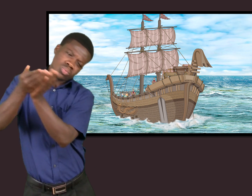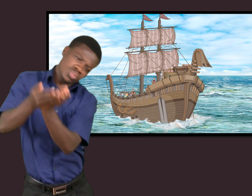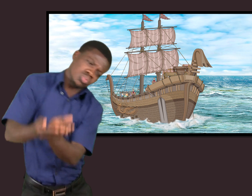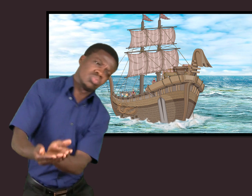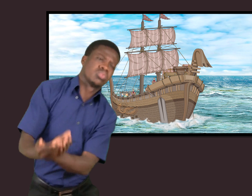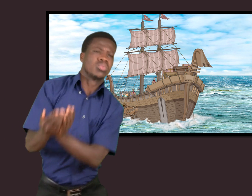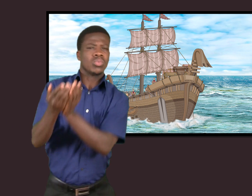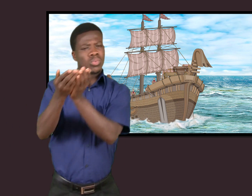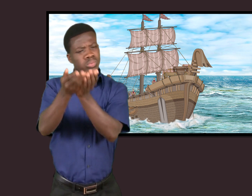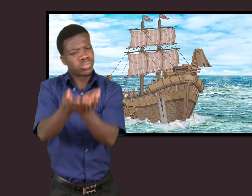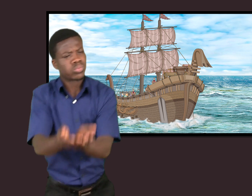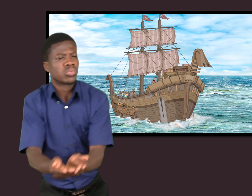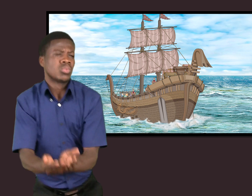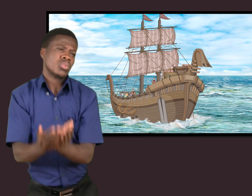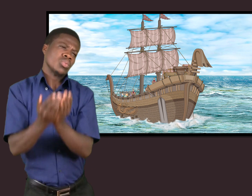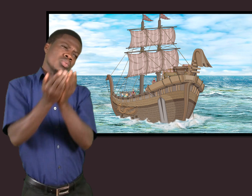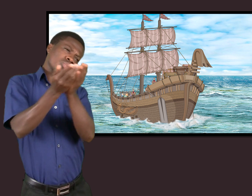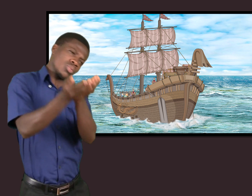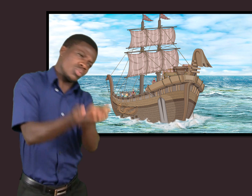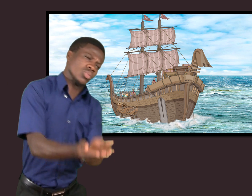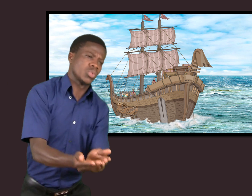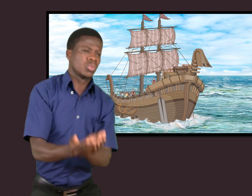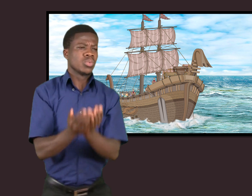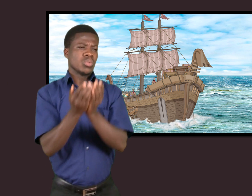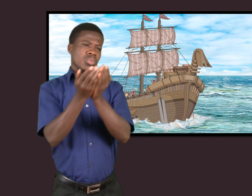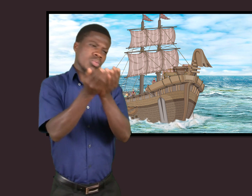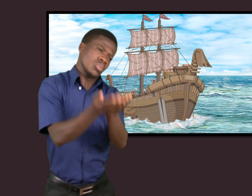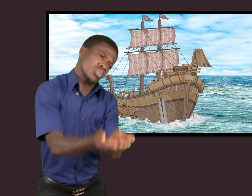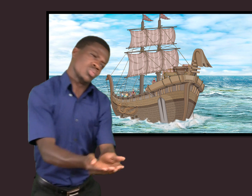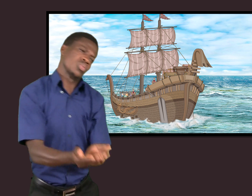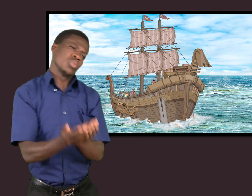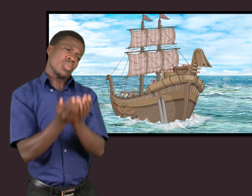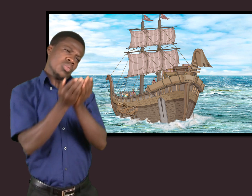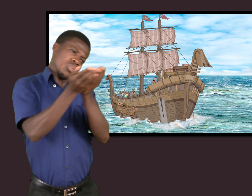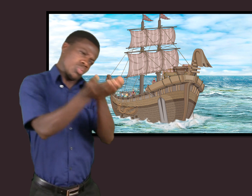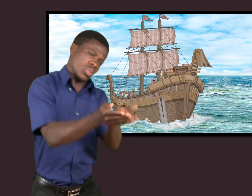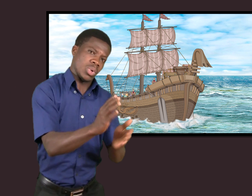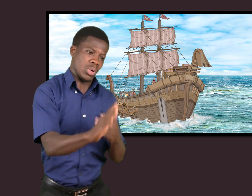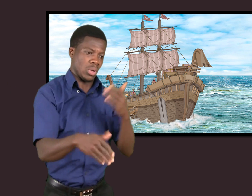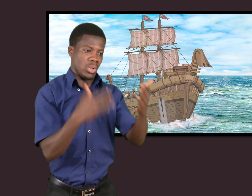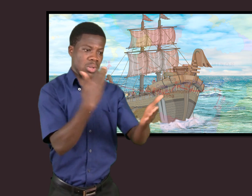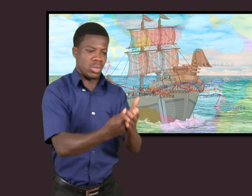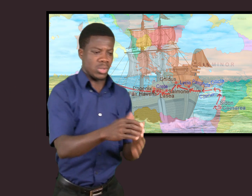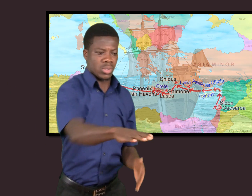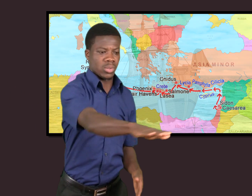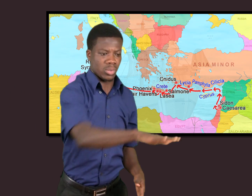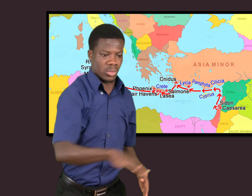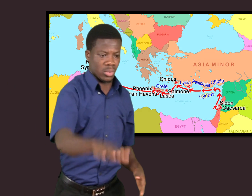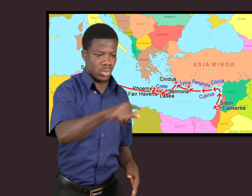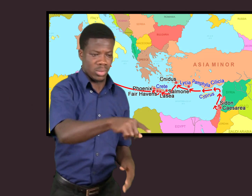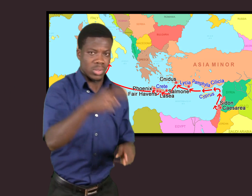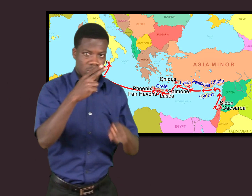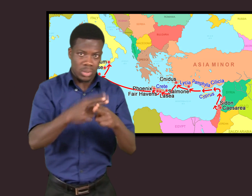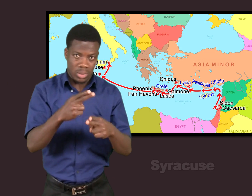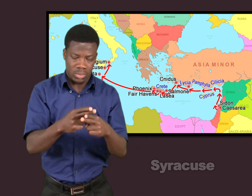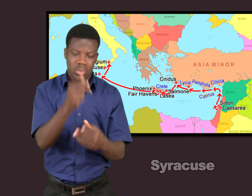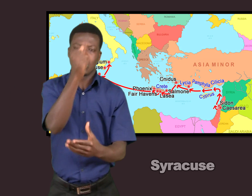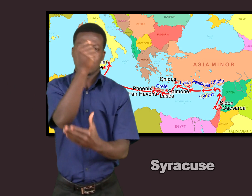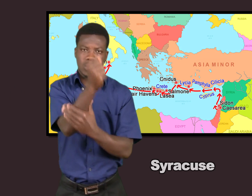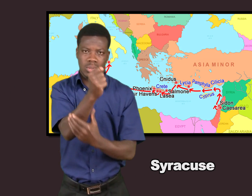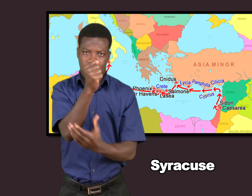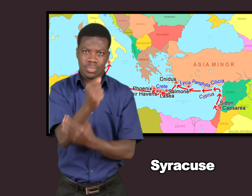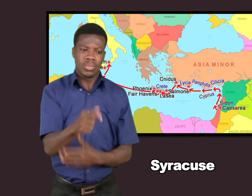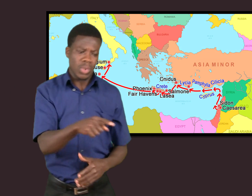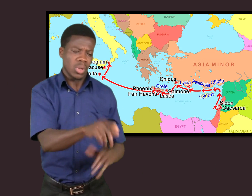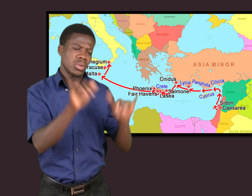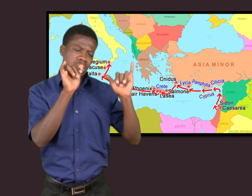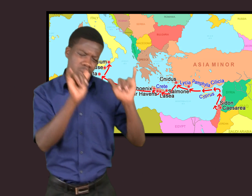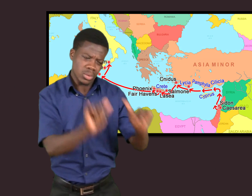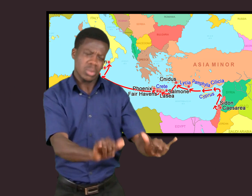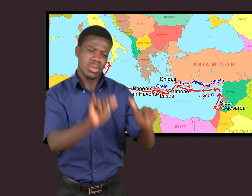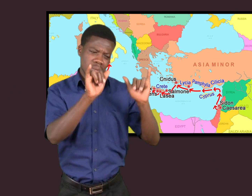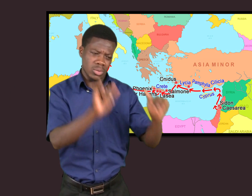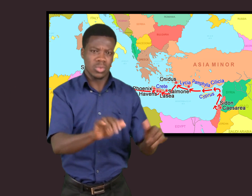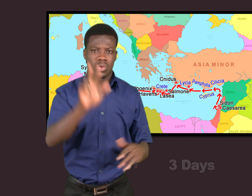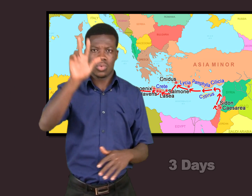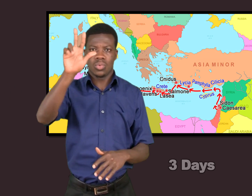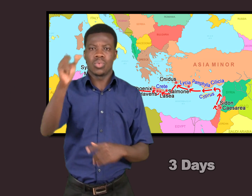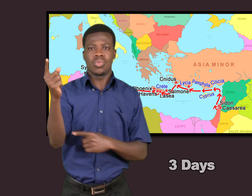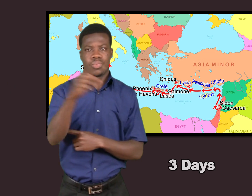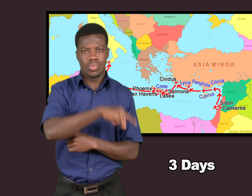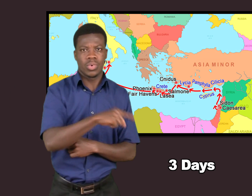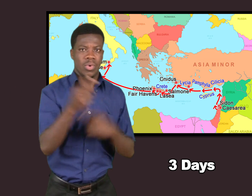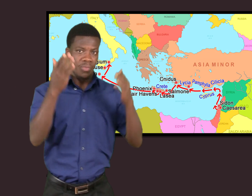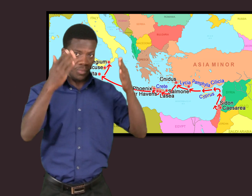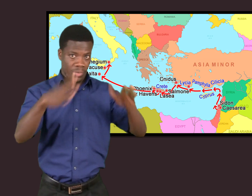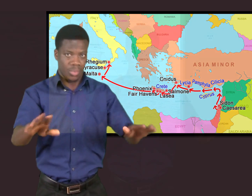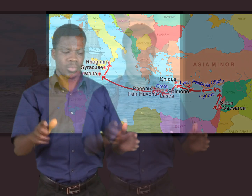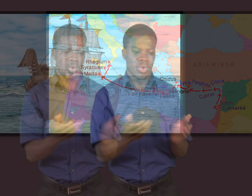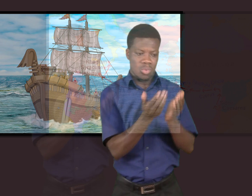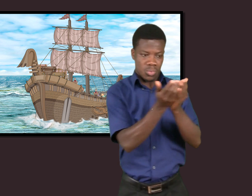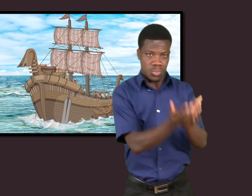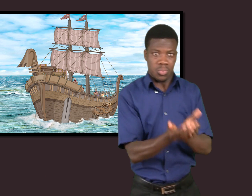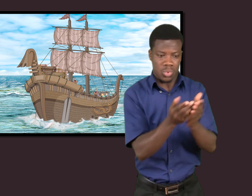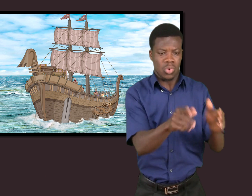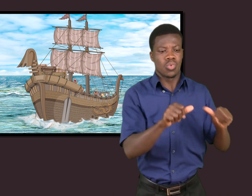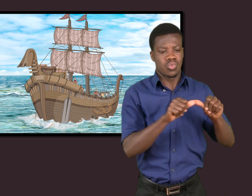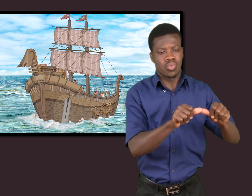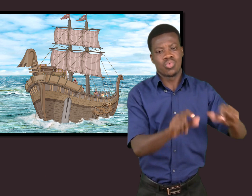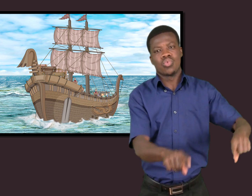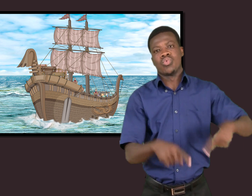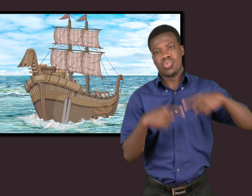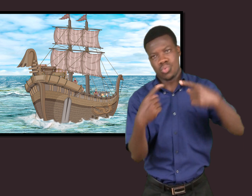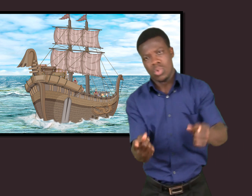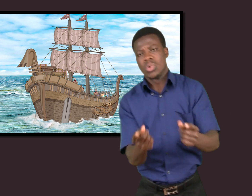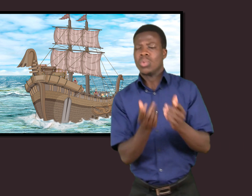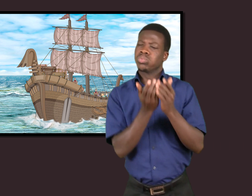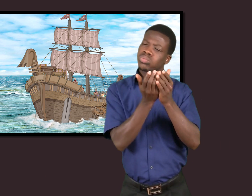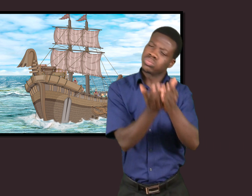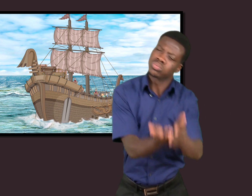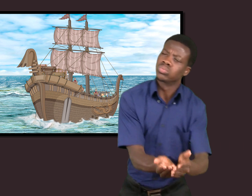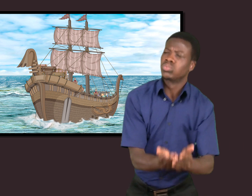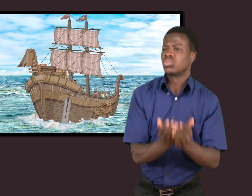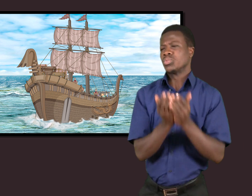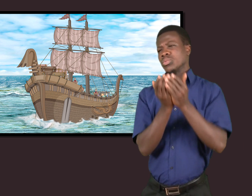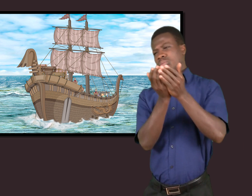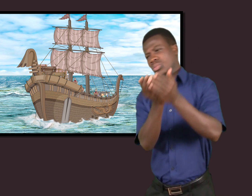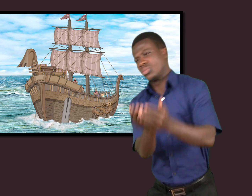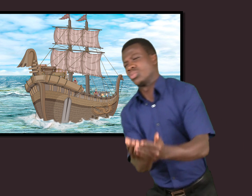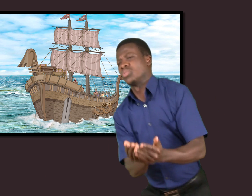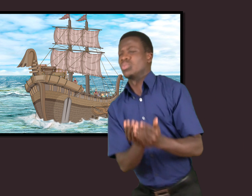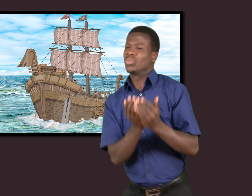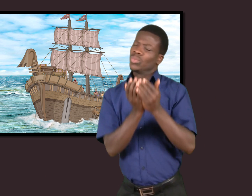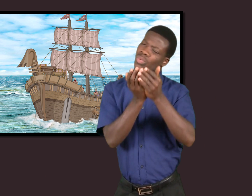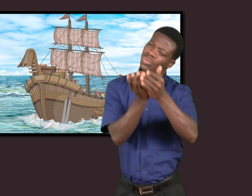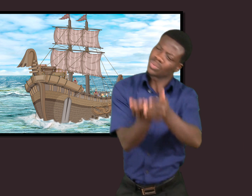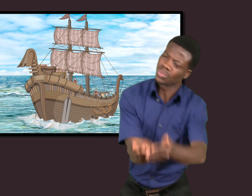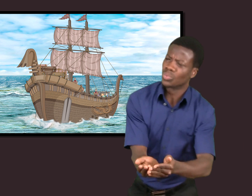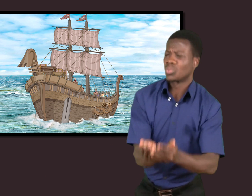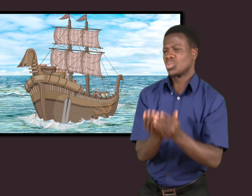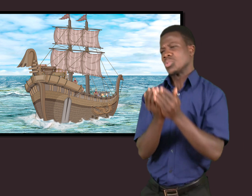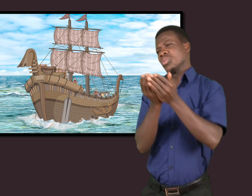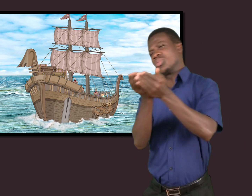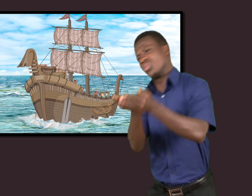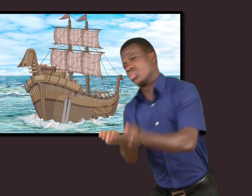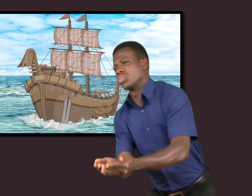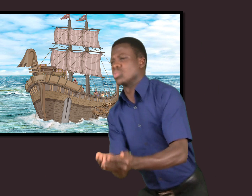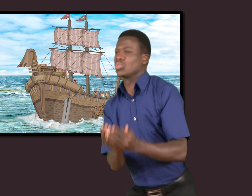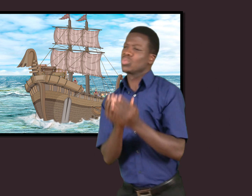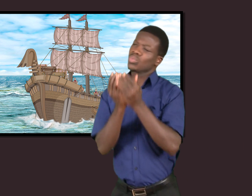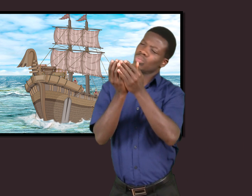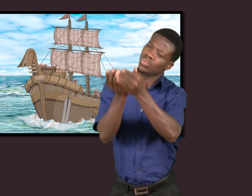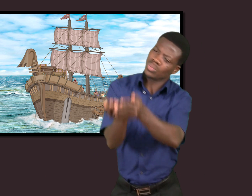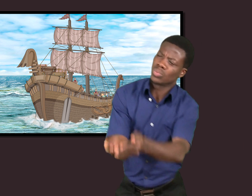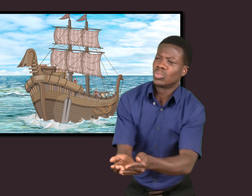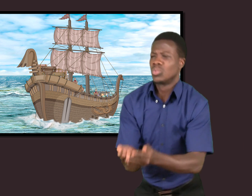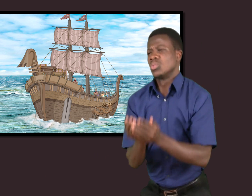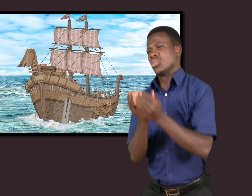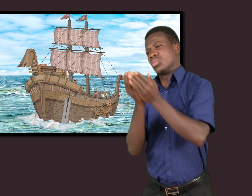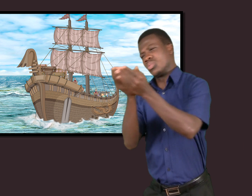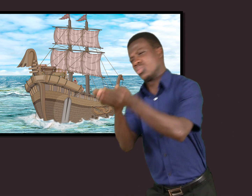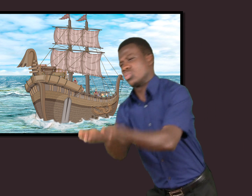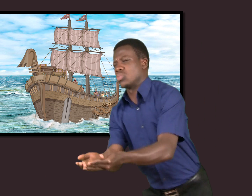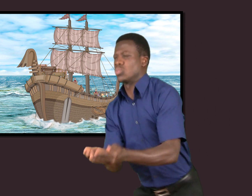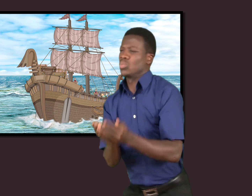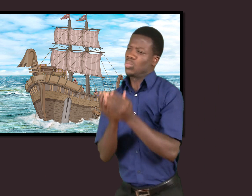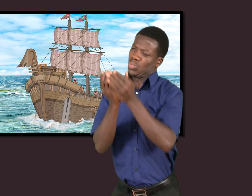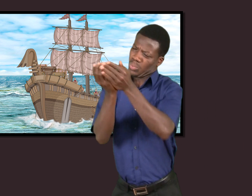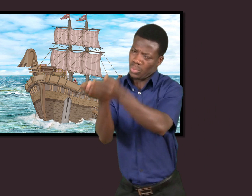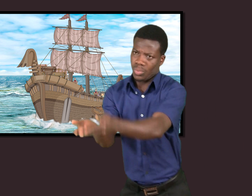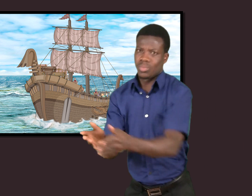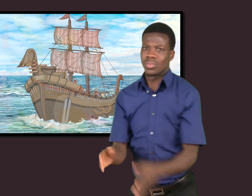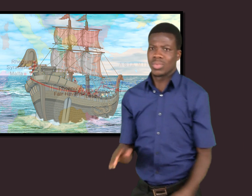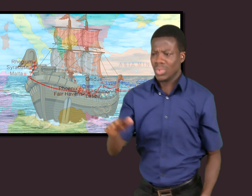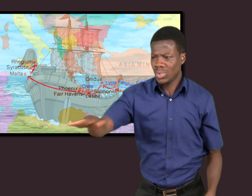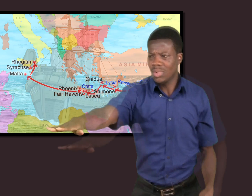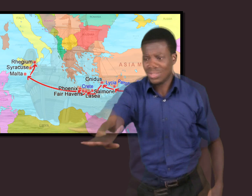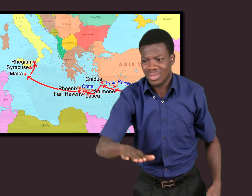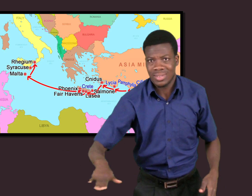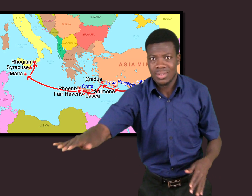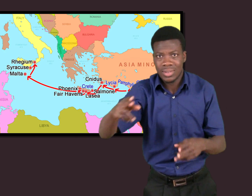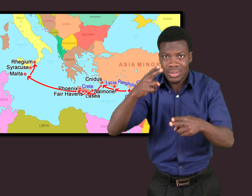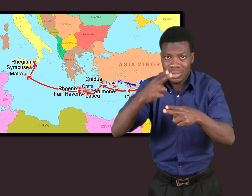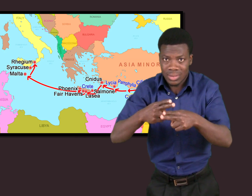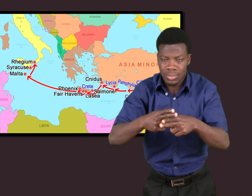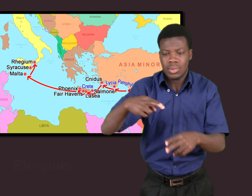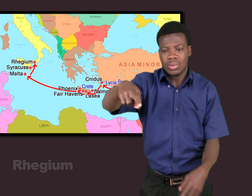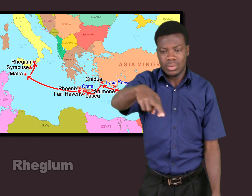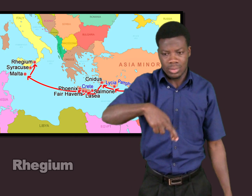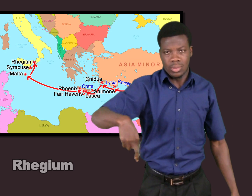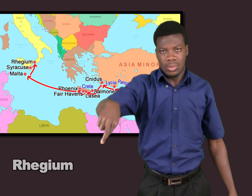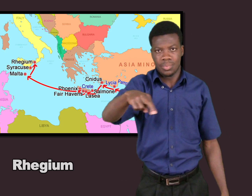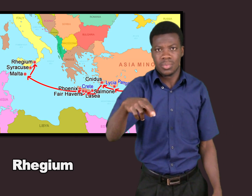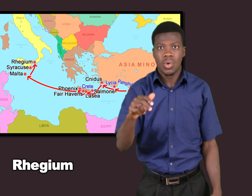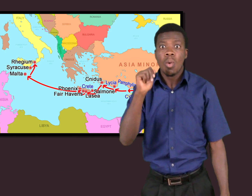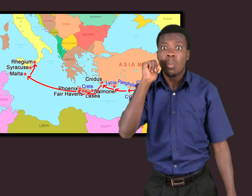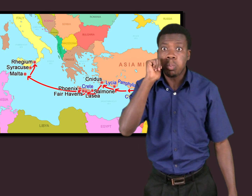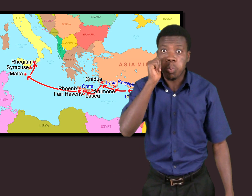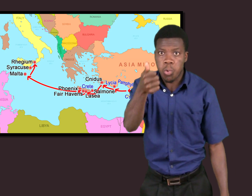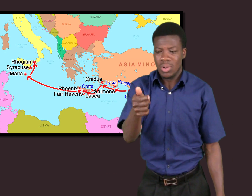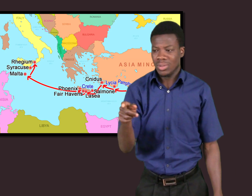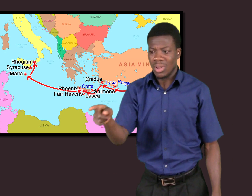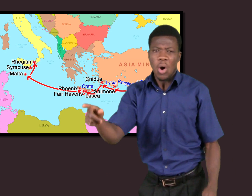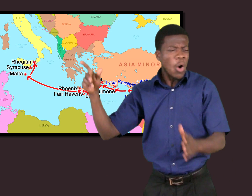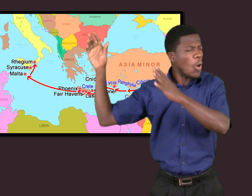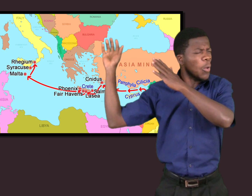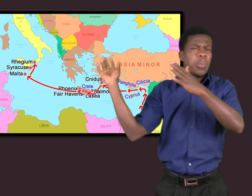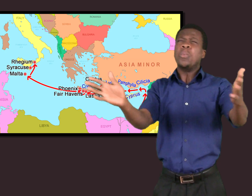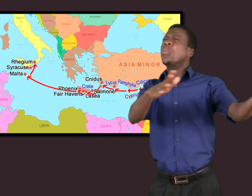Putting in at Syracuse, we stayed there three days.